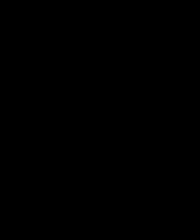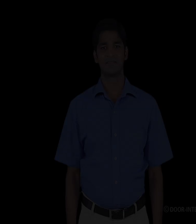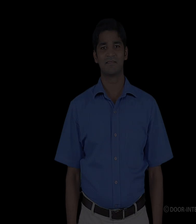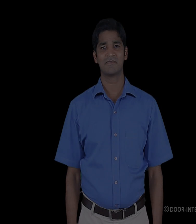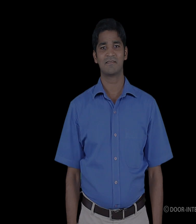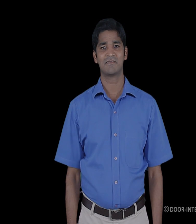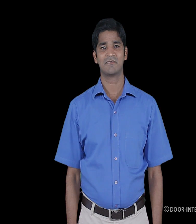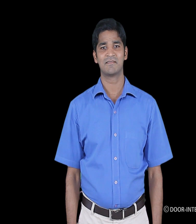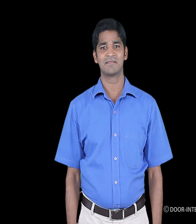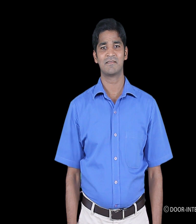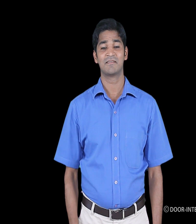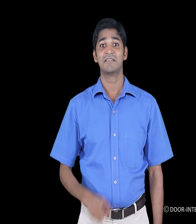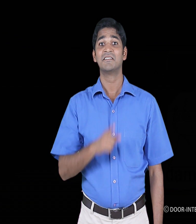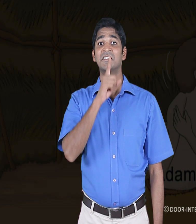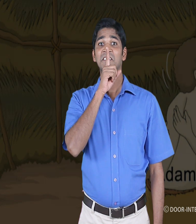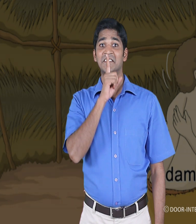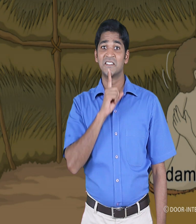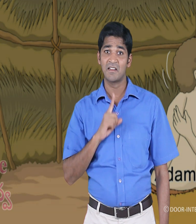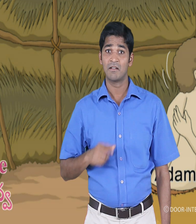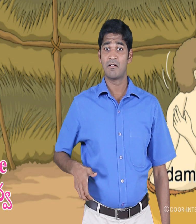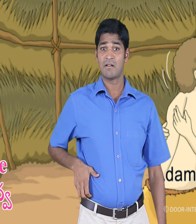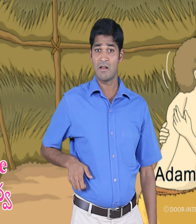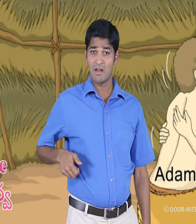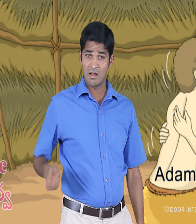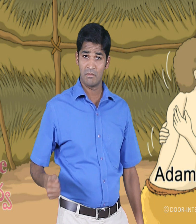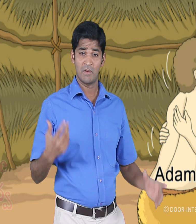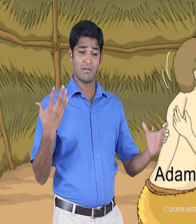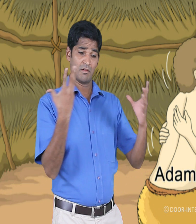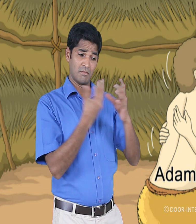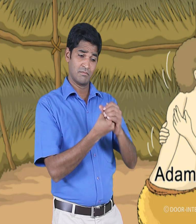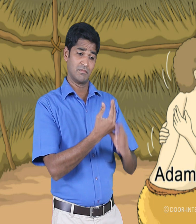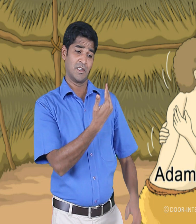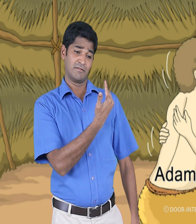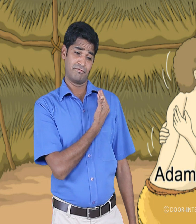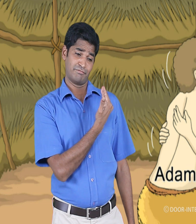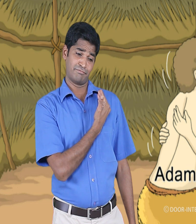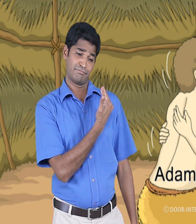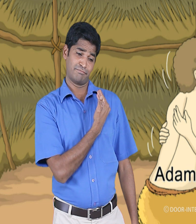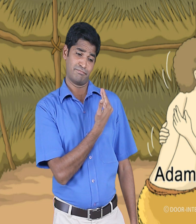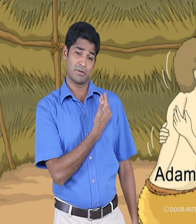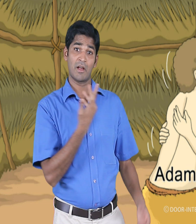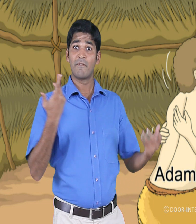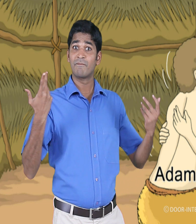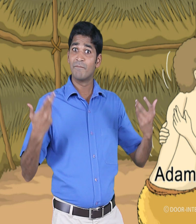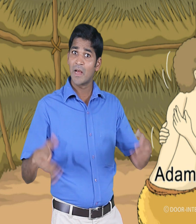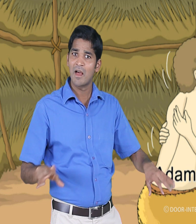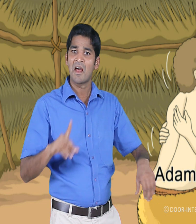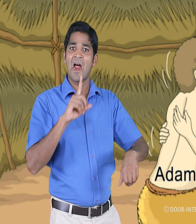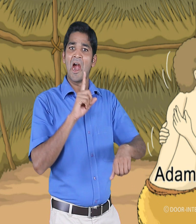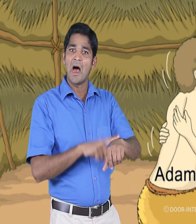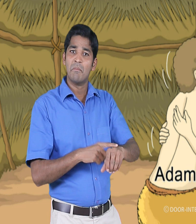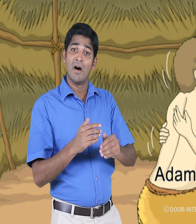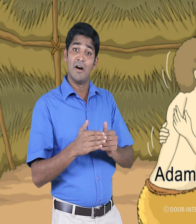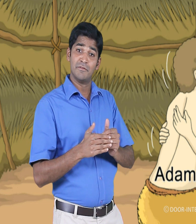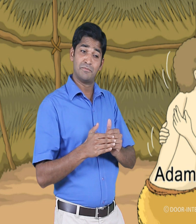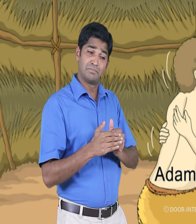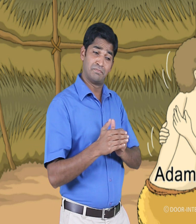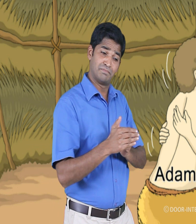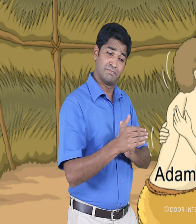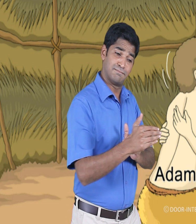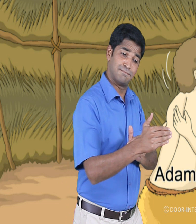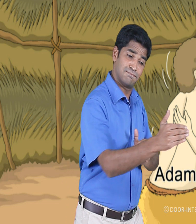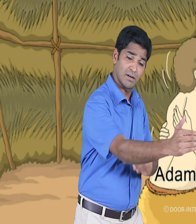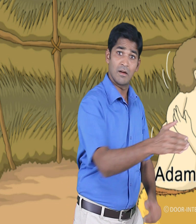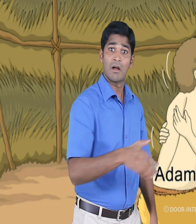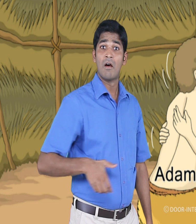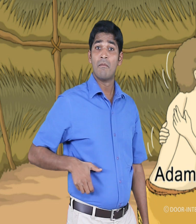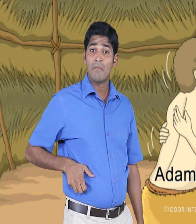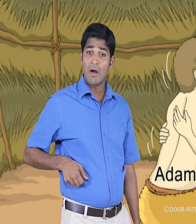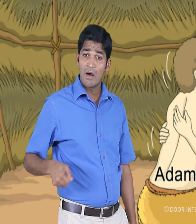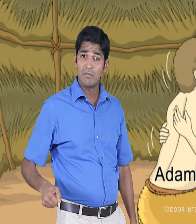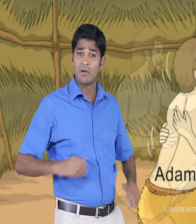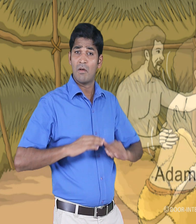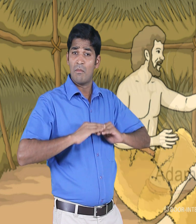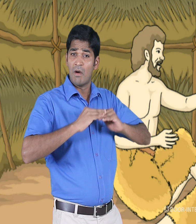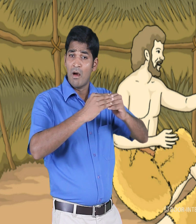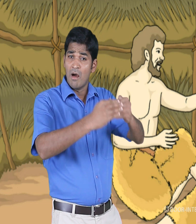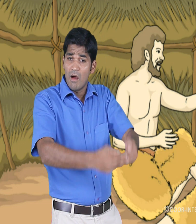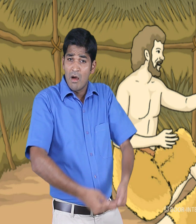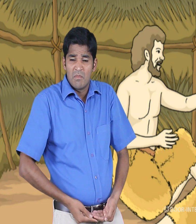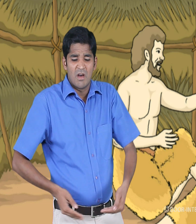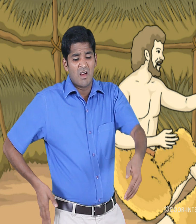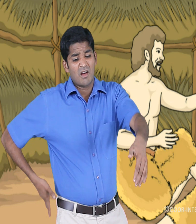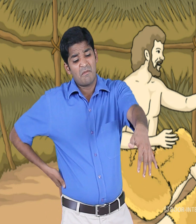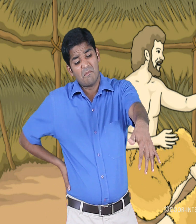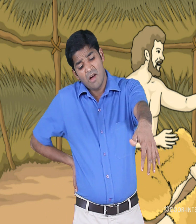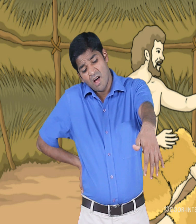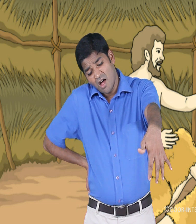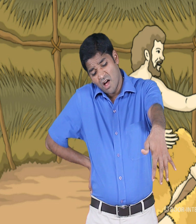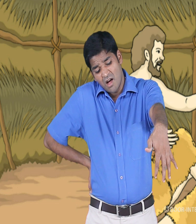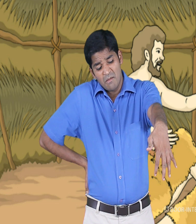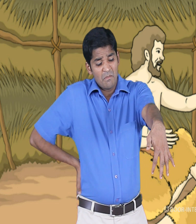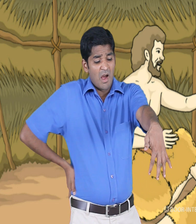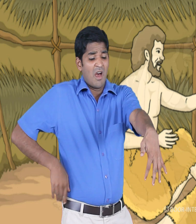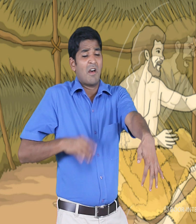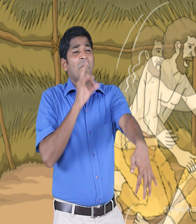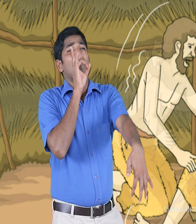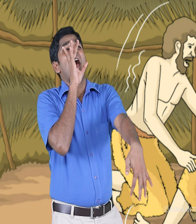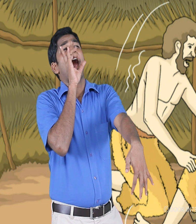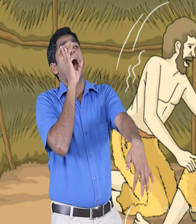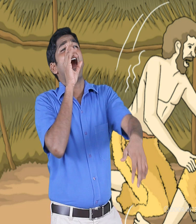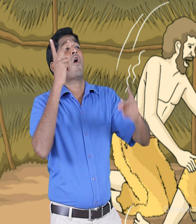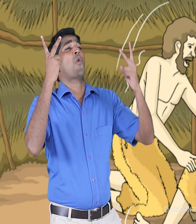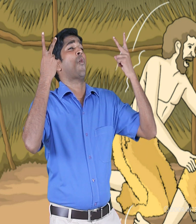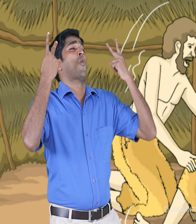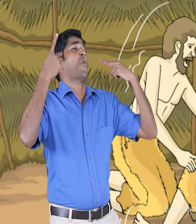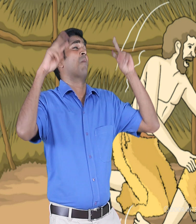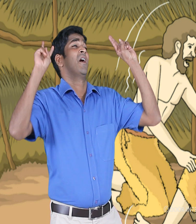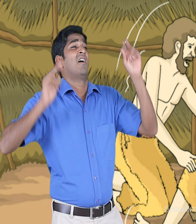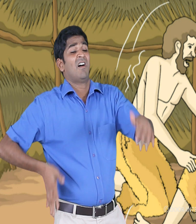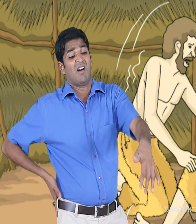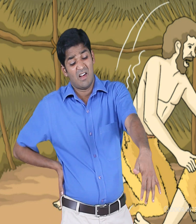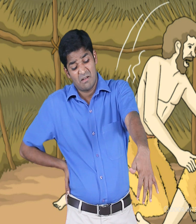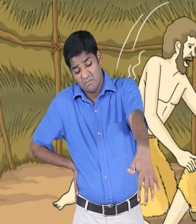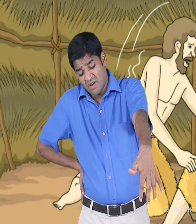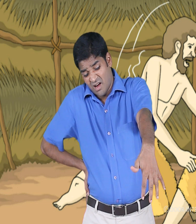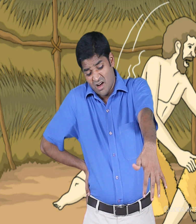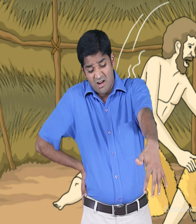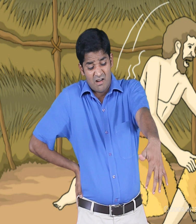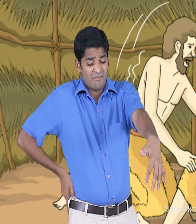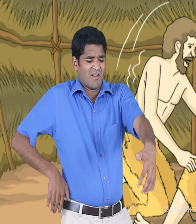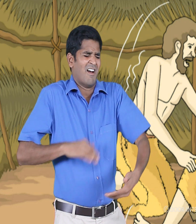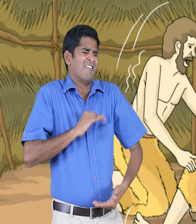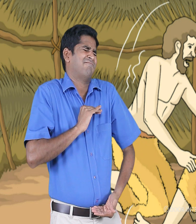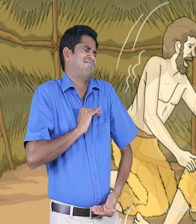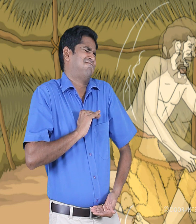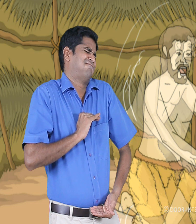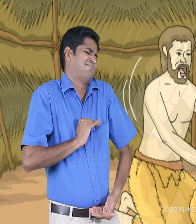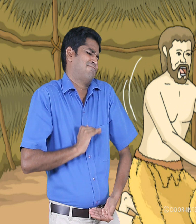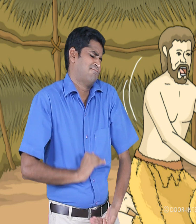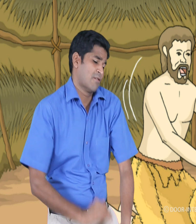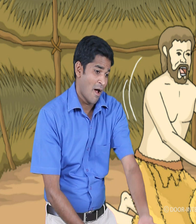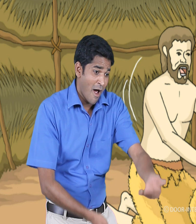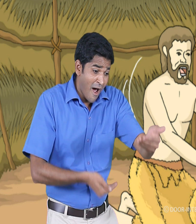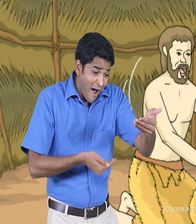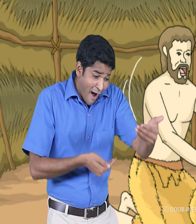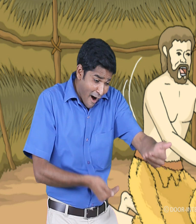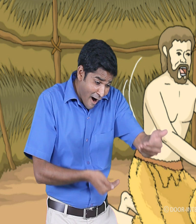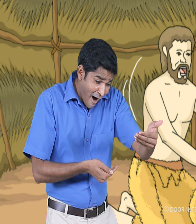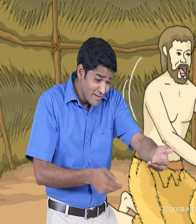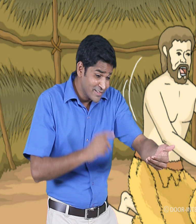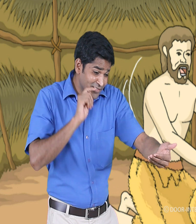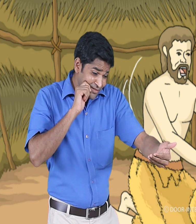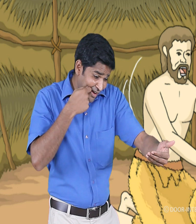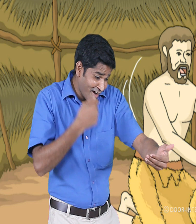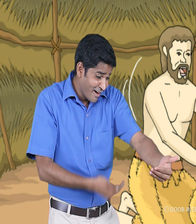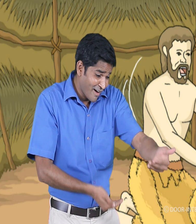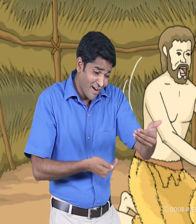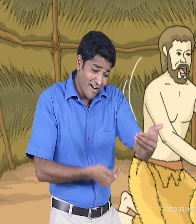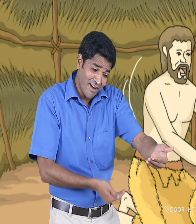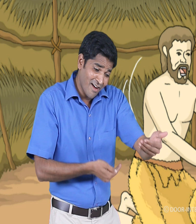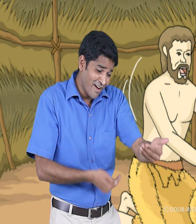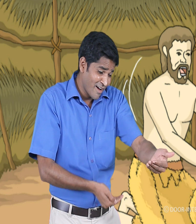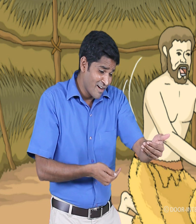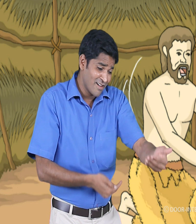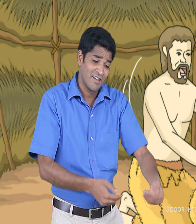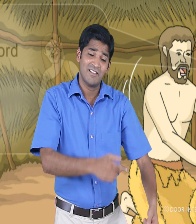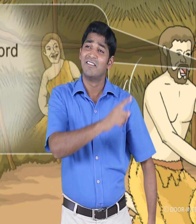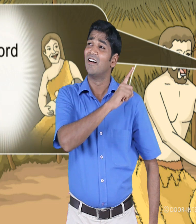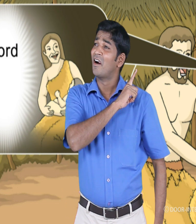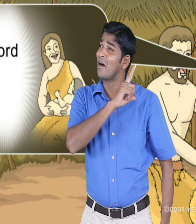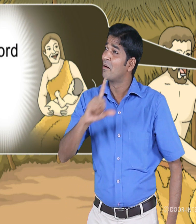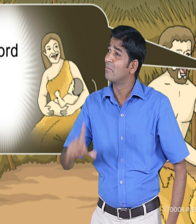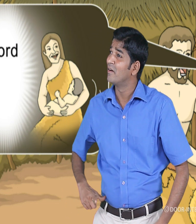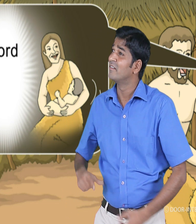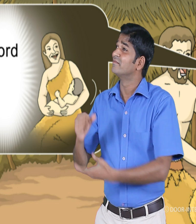And Adam had relations with his wife Eve, and she conceived and gave birth to Cain.